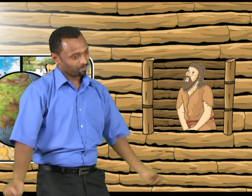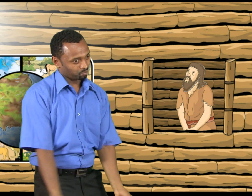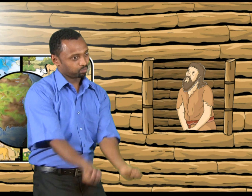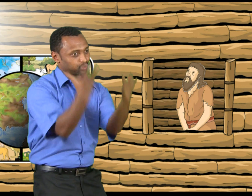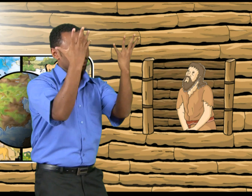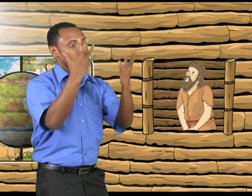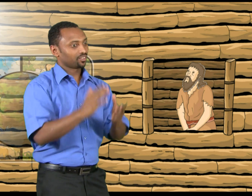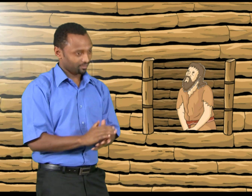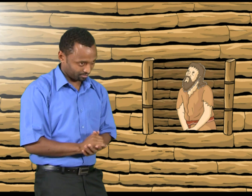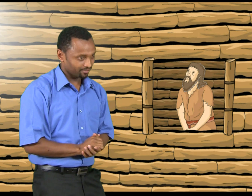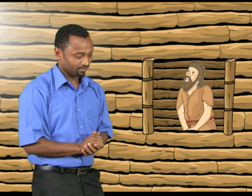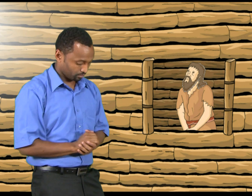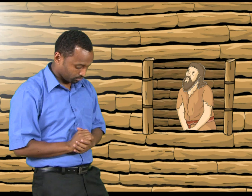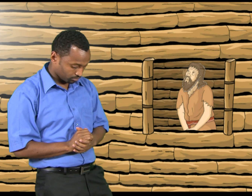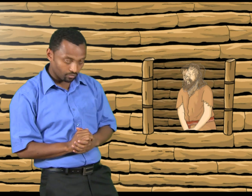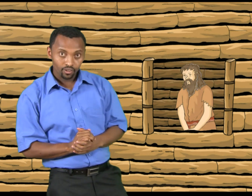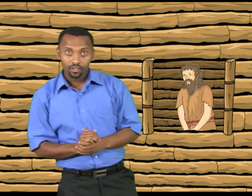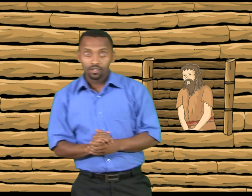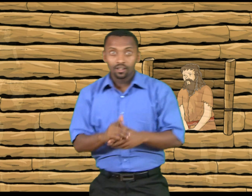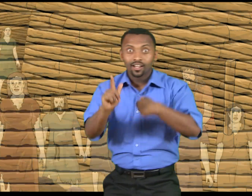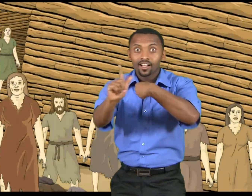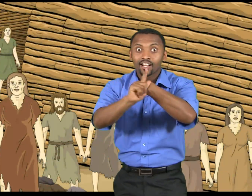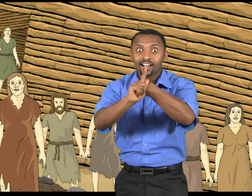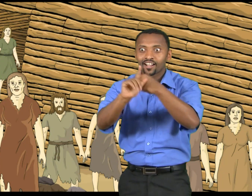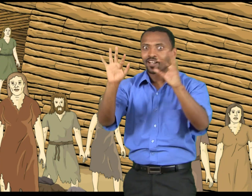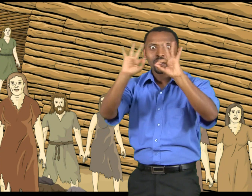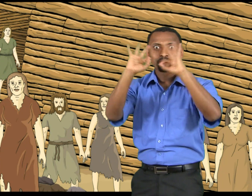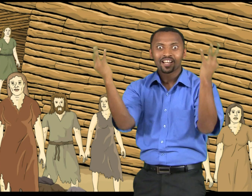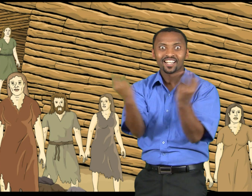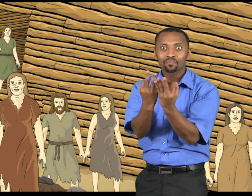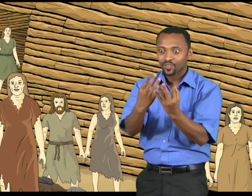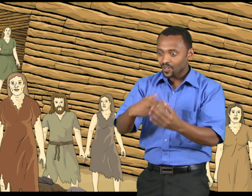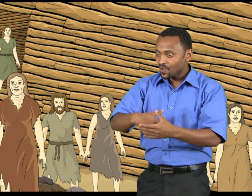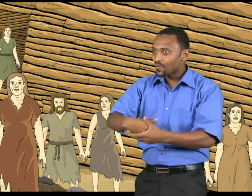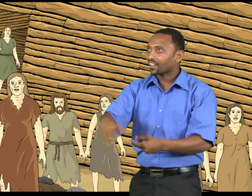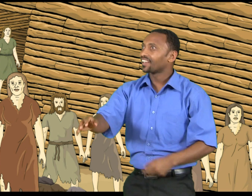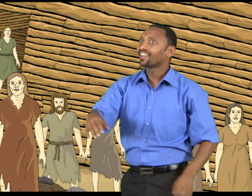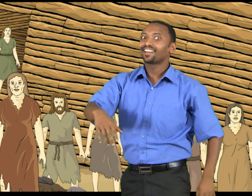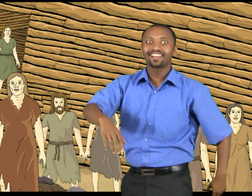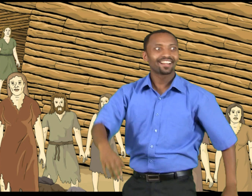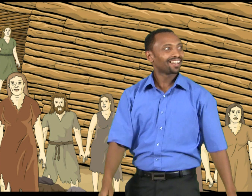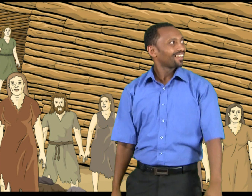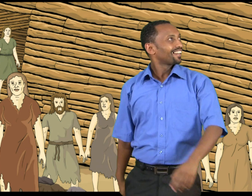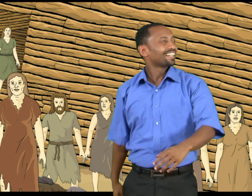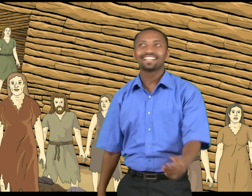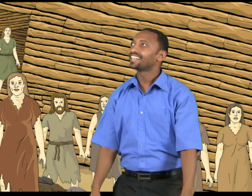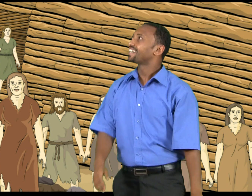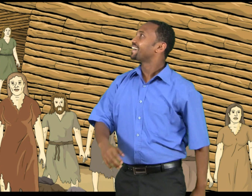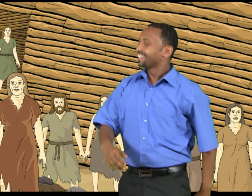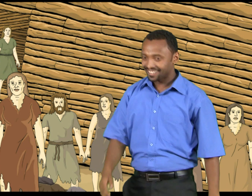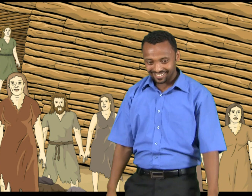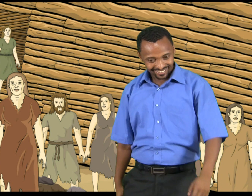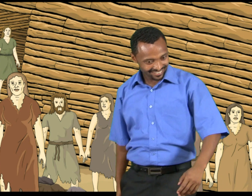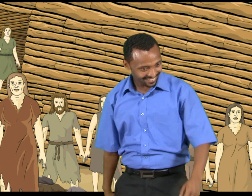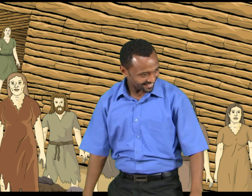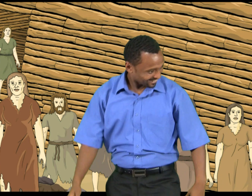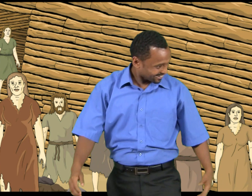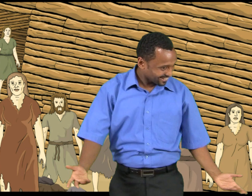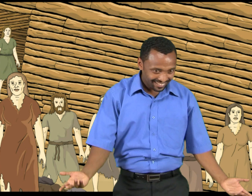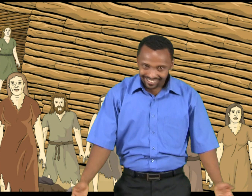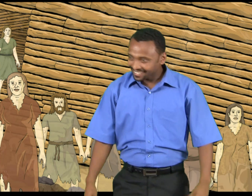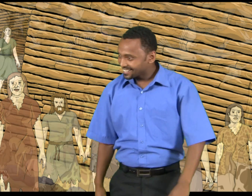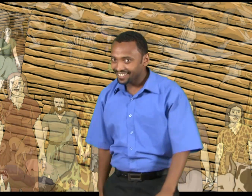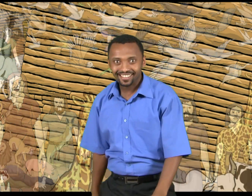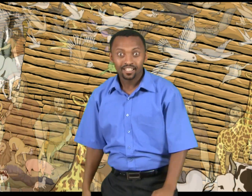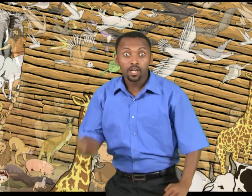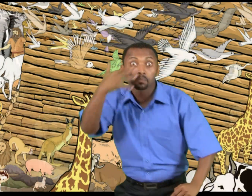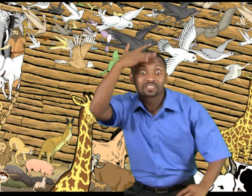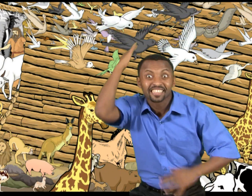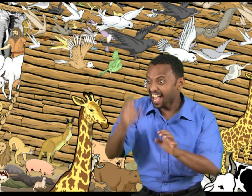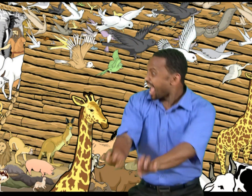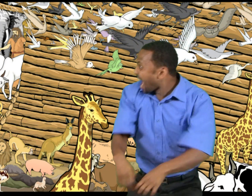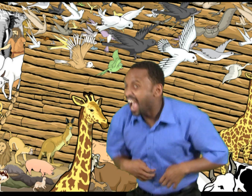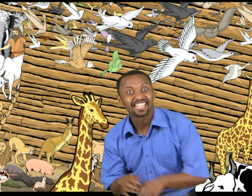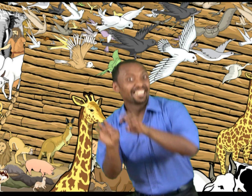So Noah came out, along with his sons and his wife and his sons’ wives.